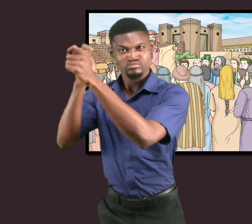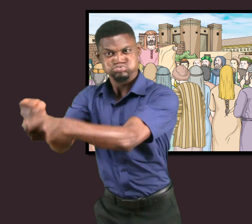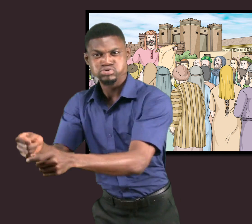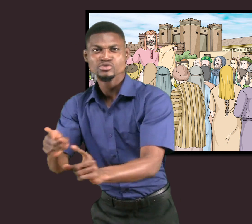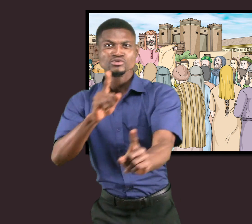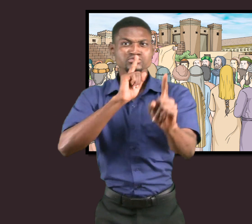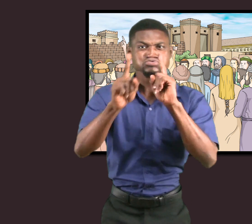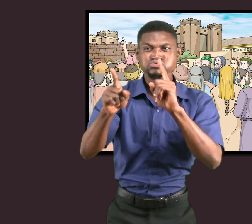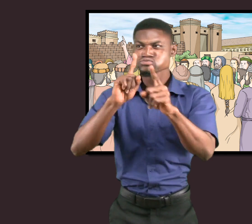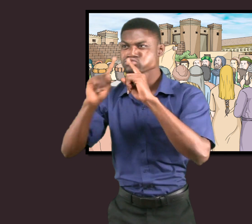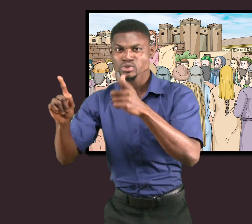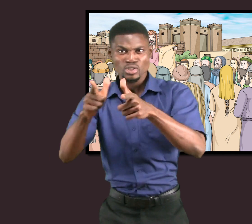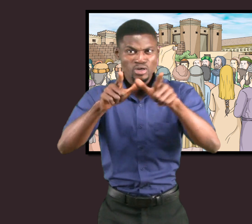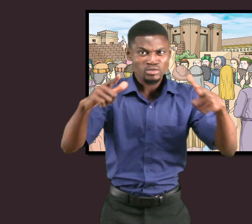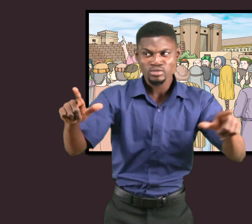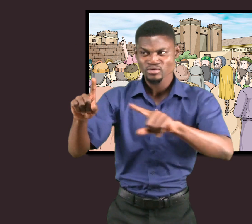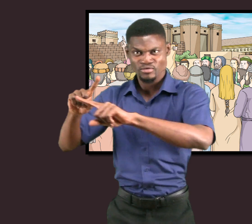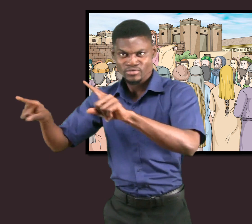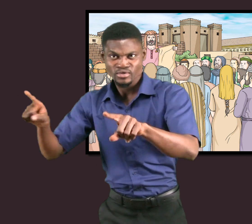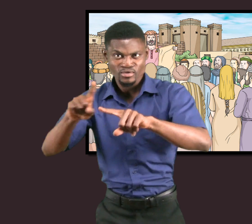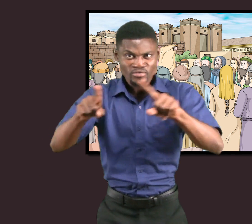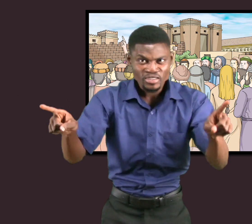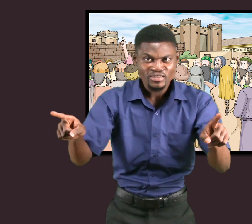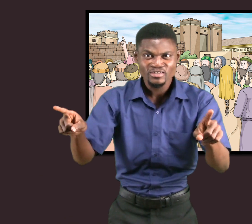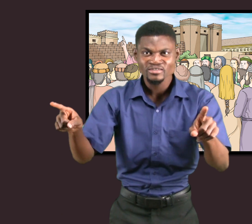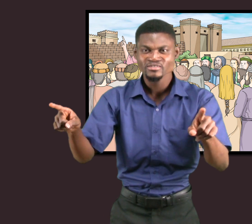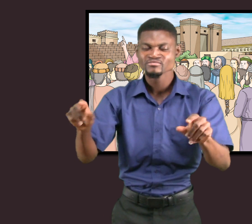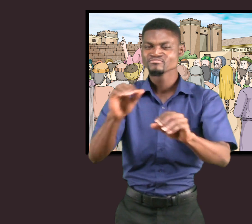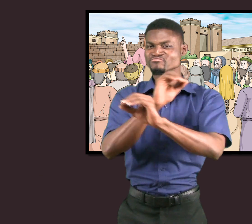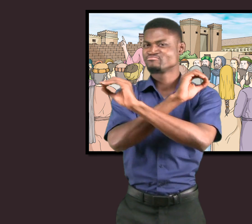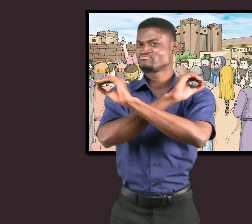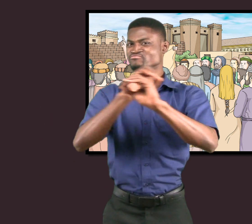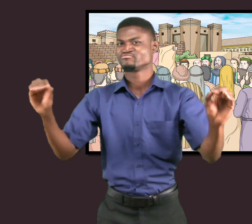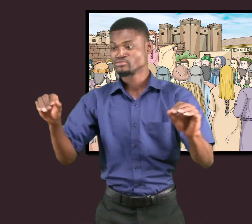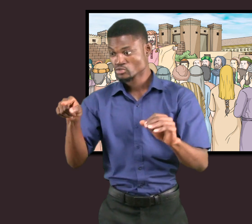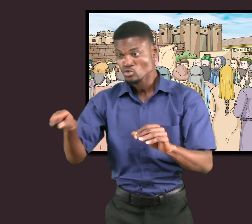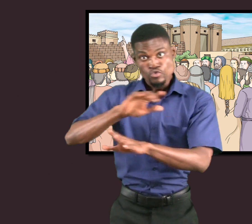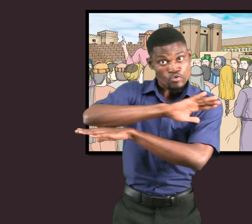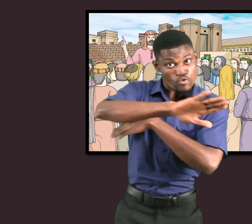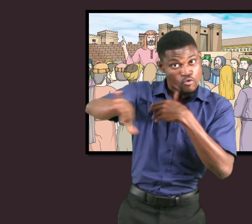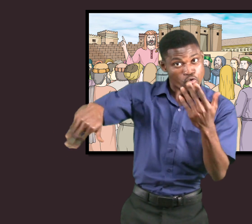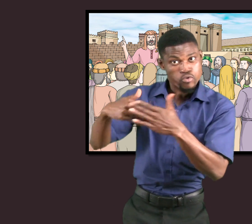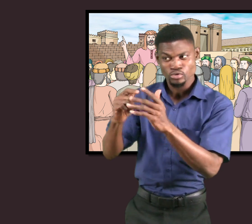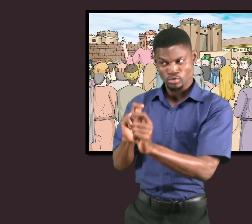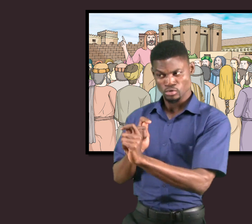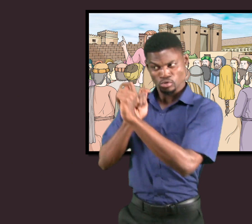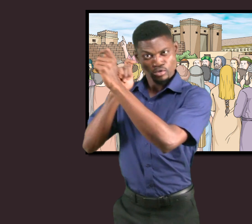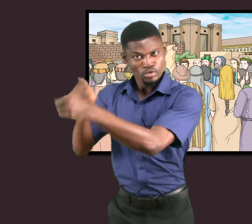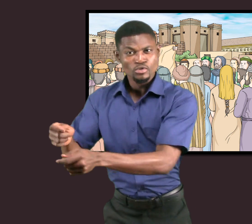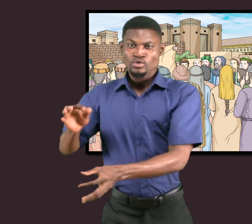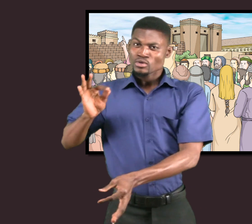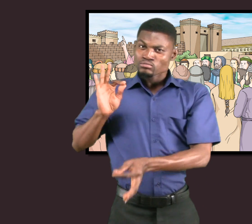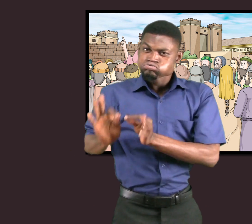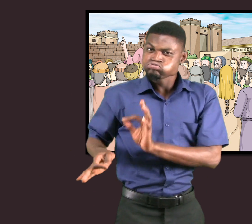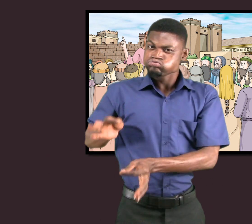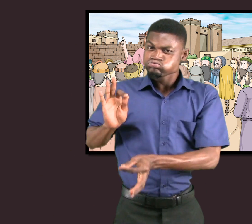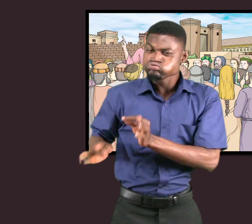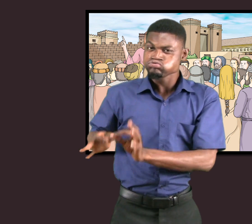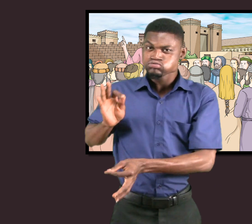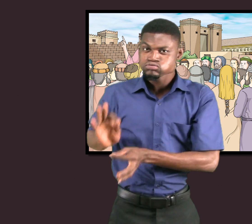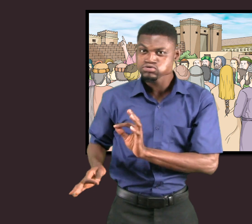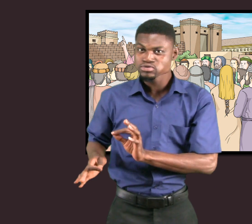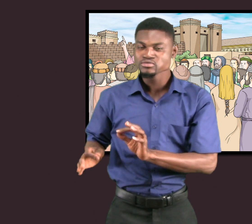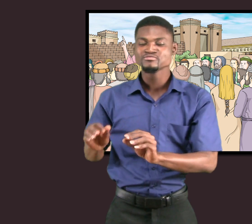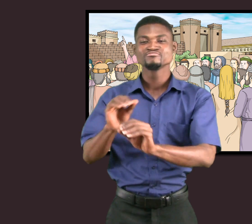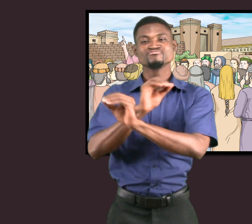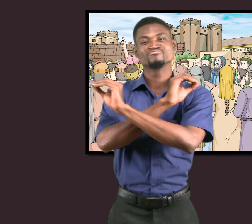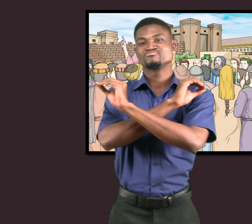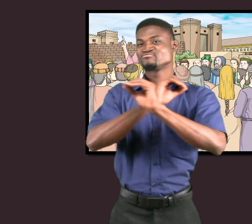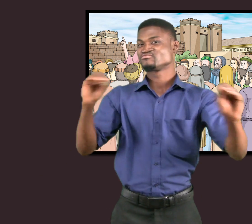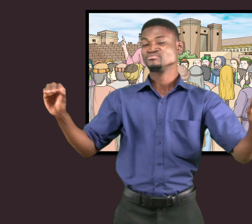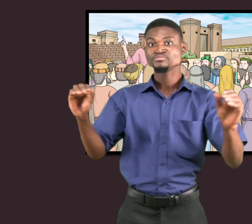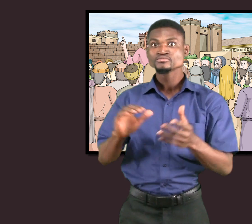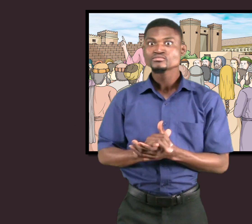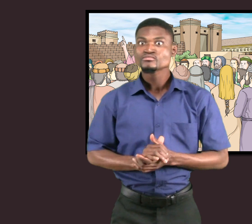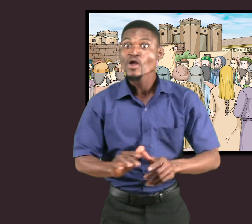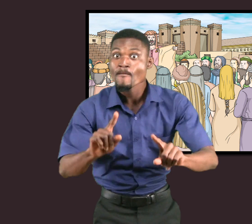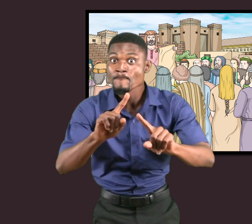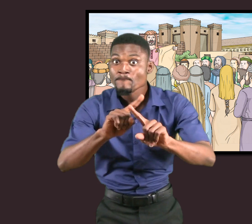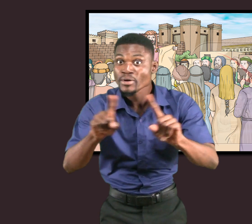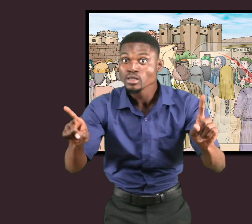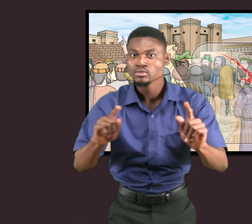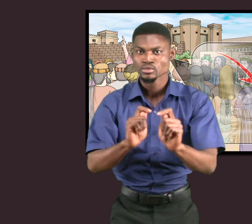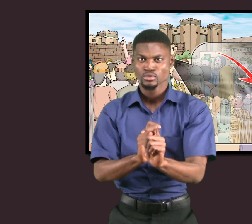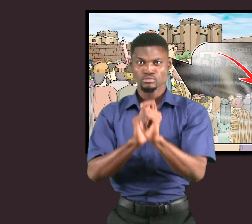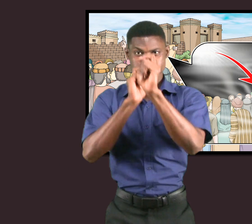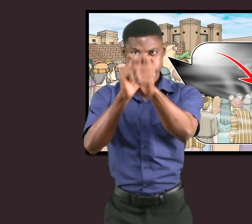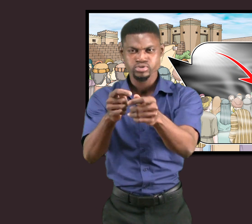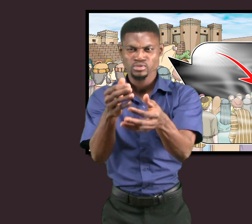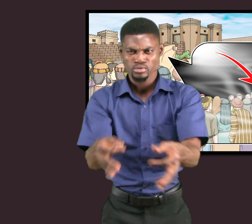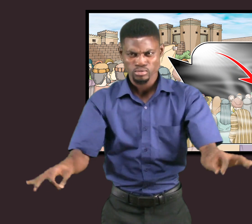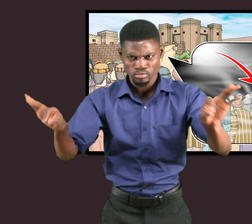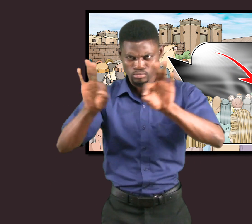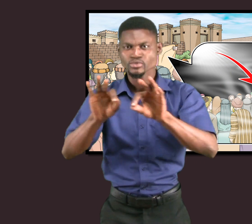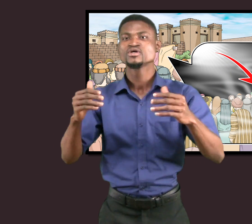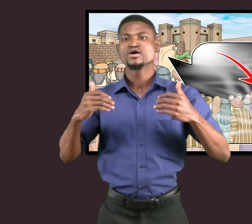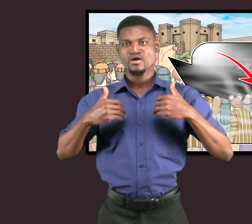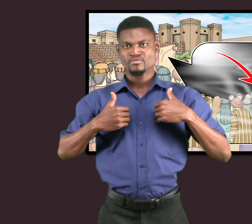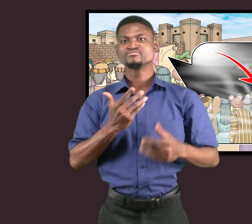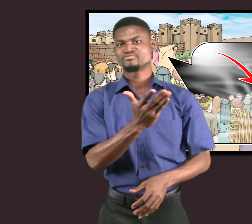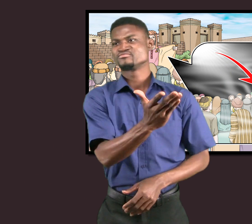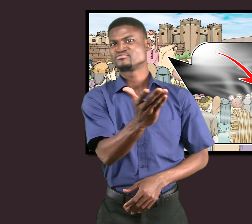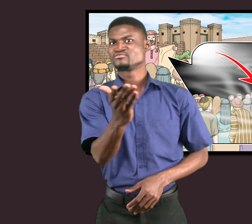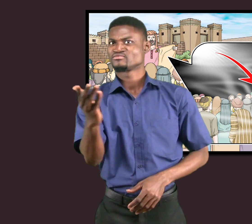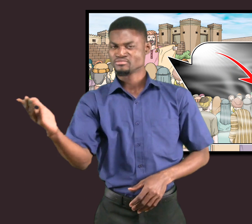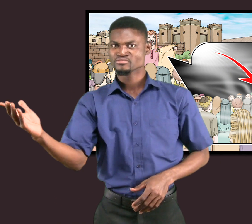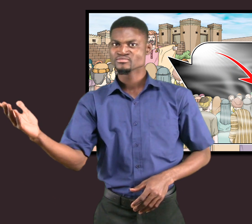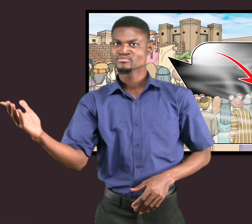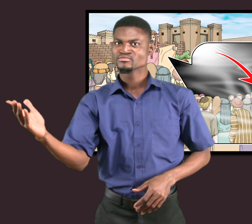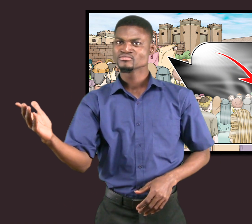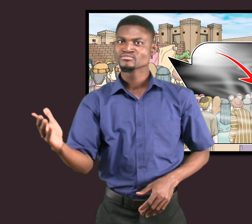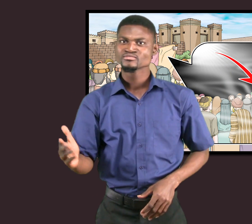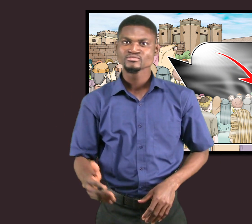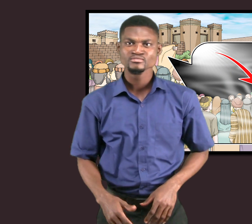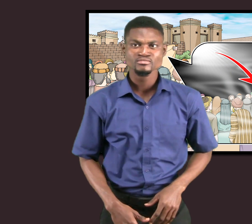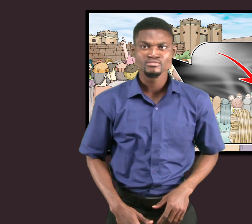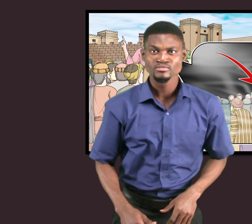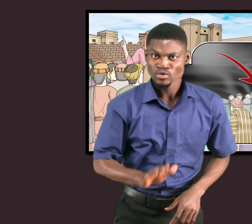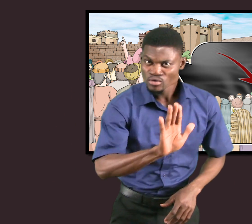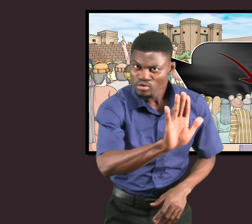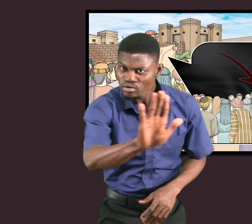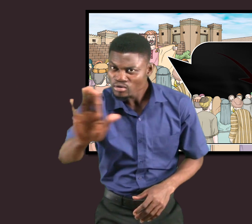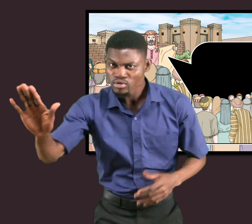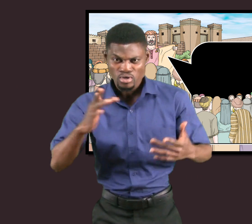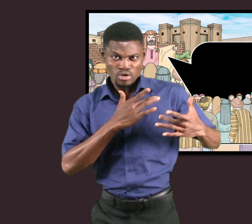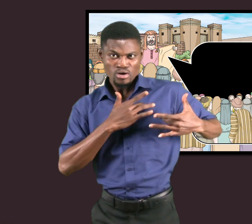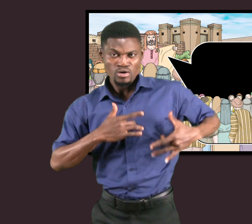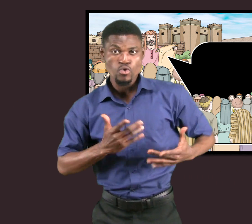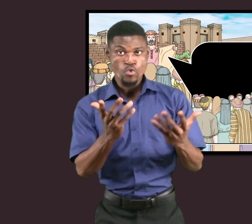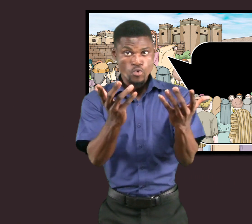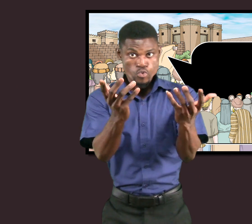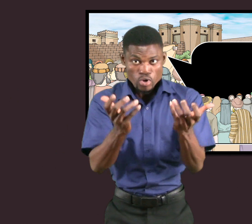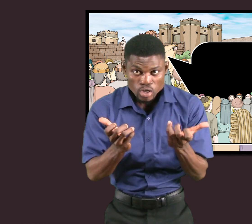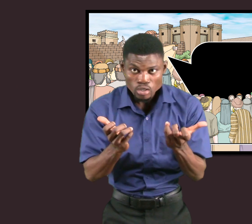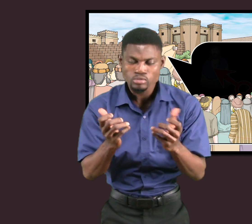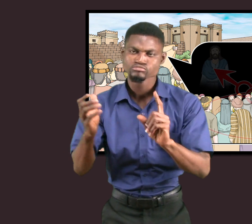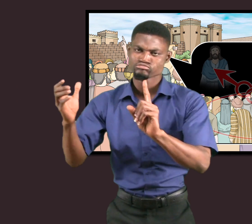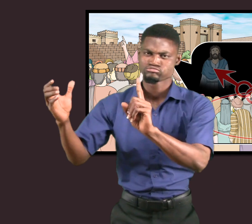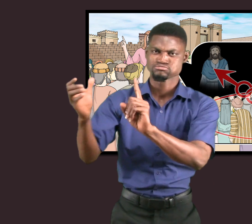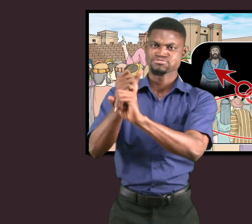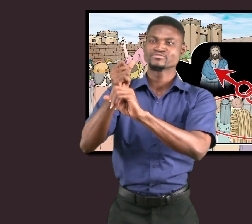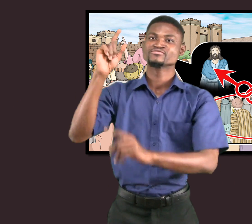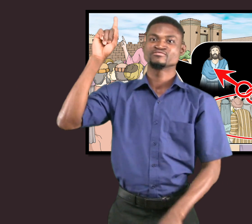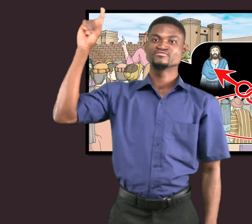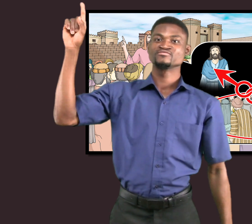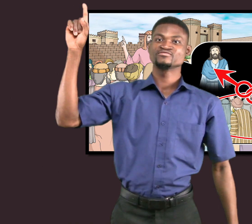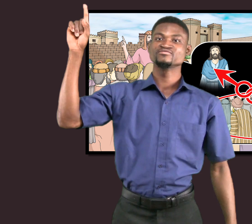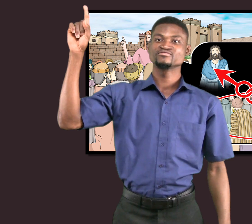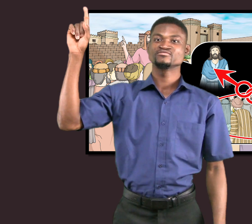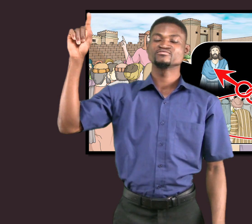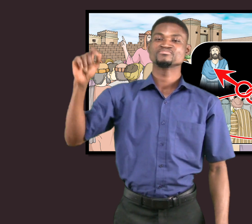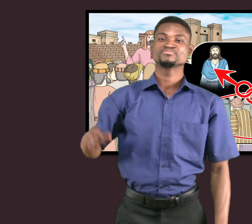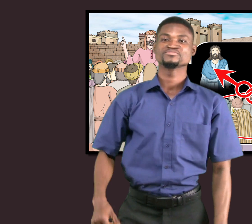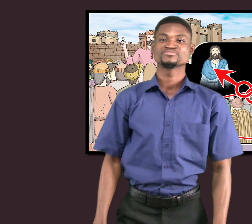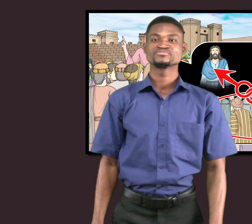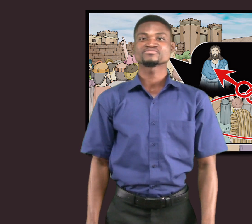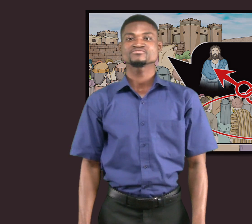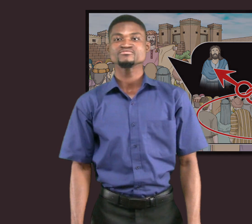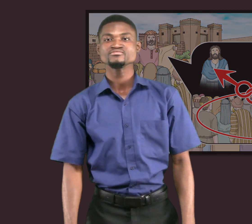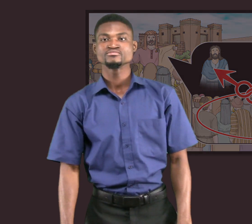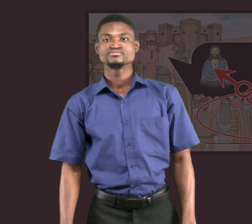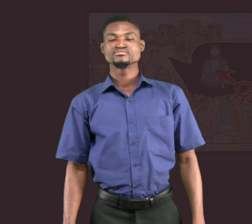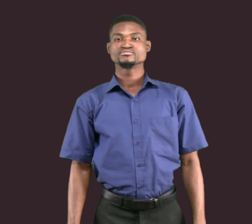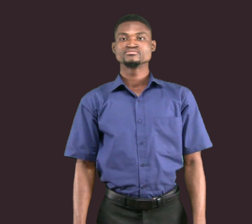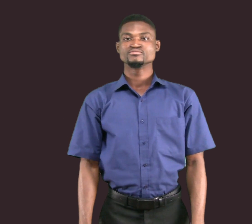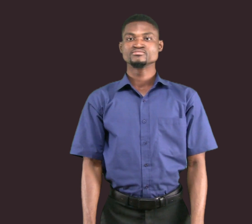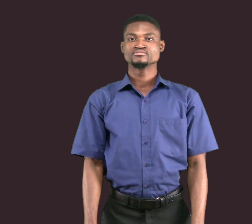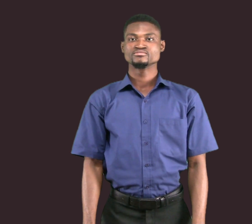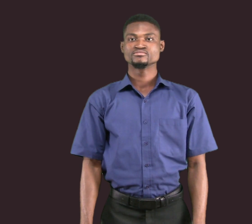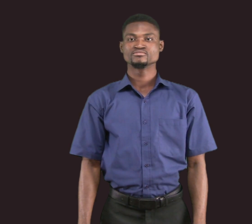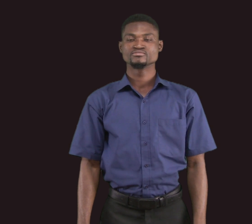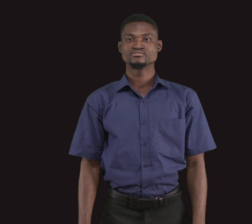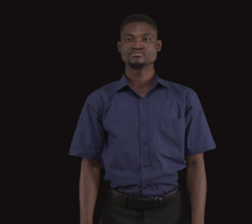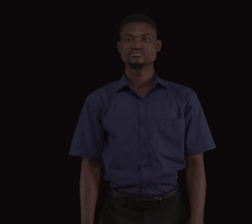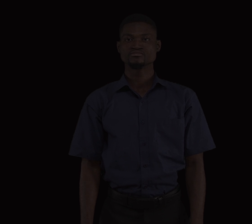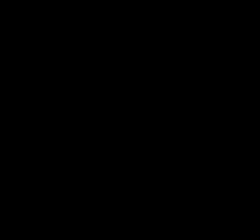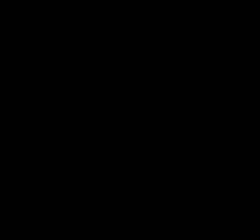But eagerly desire the greater gifts. And now I will show you the most excellent way.